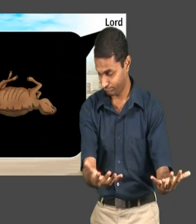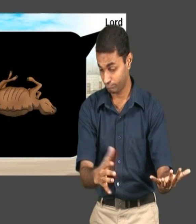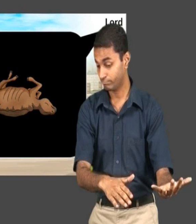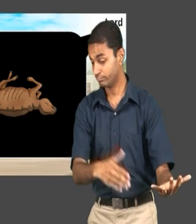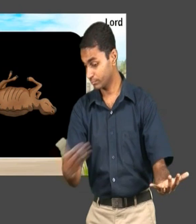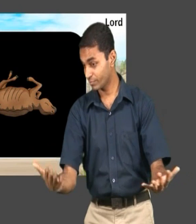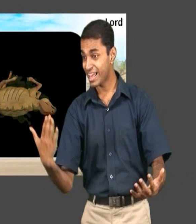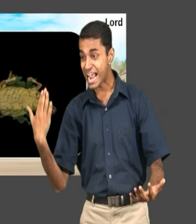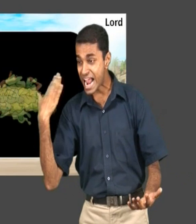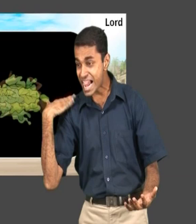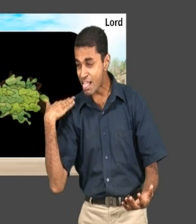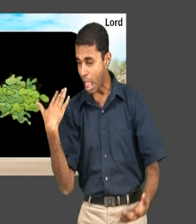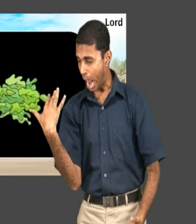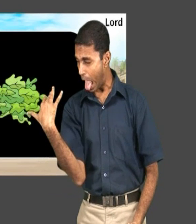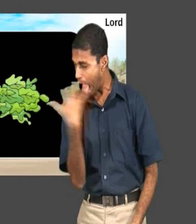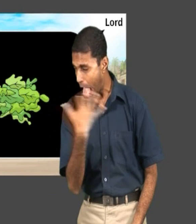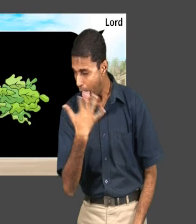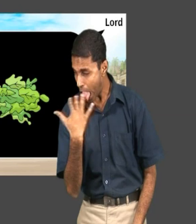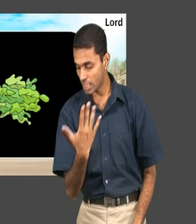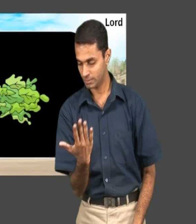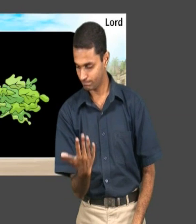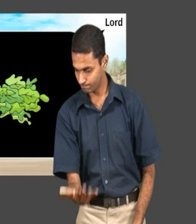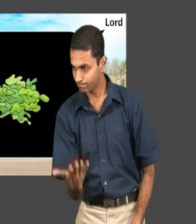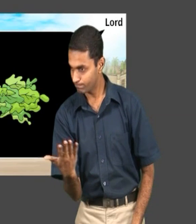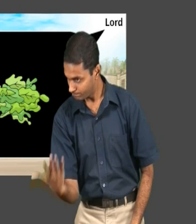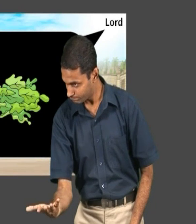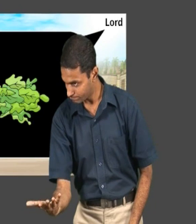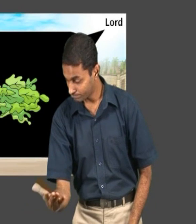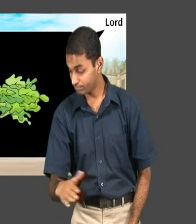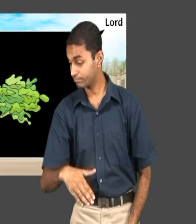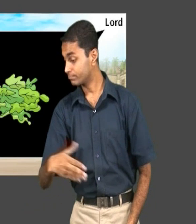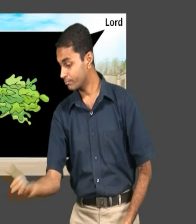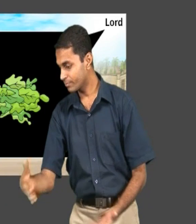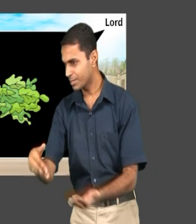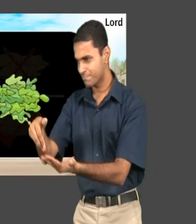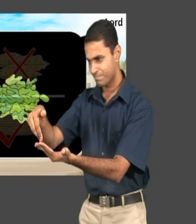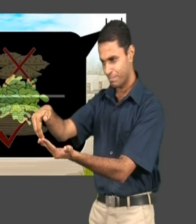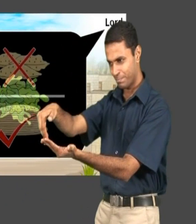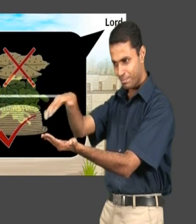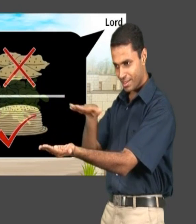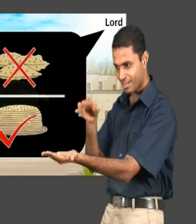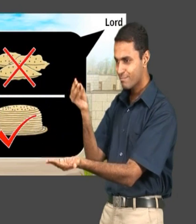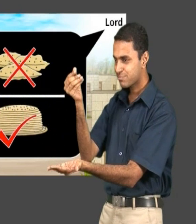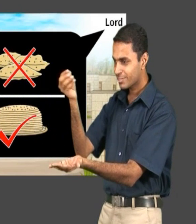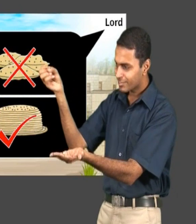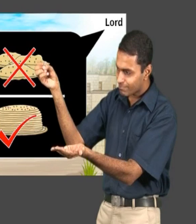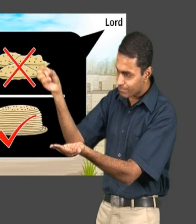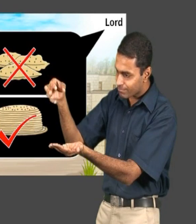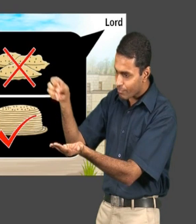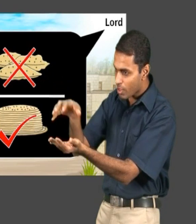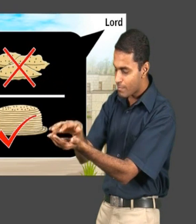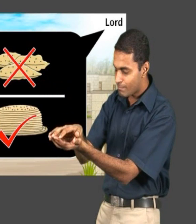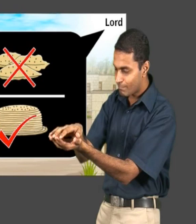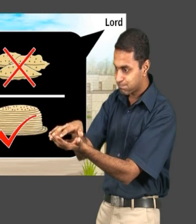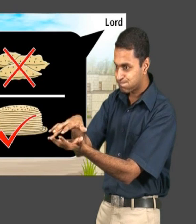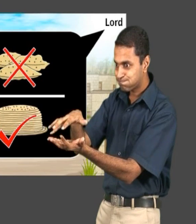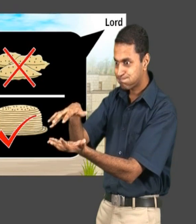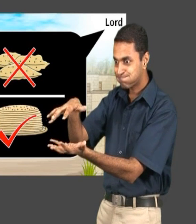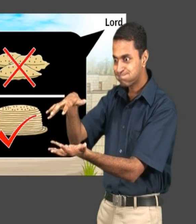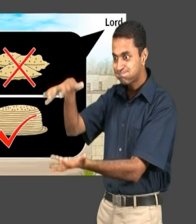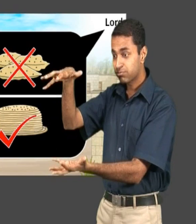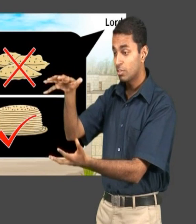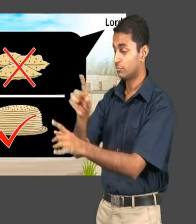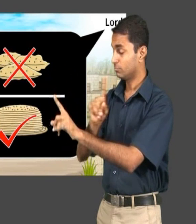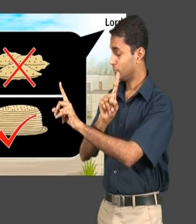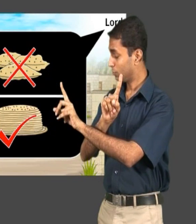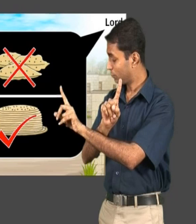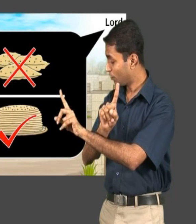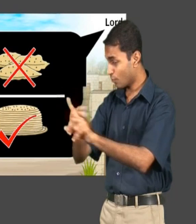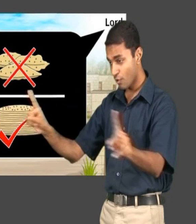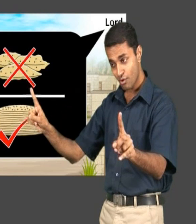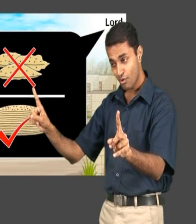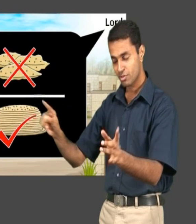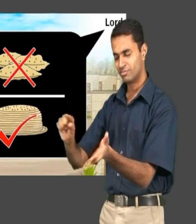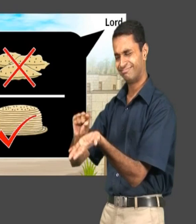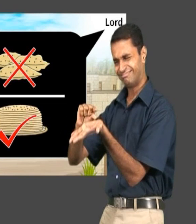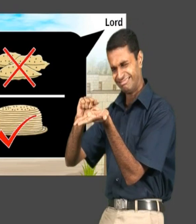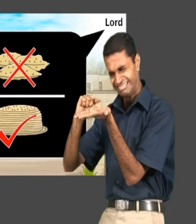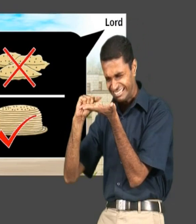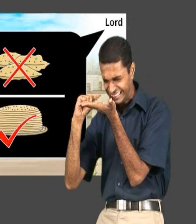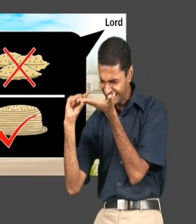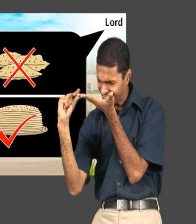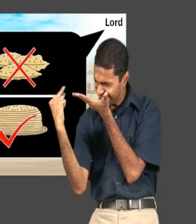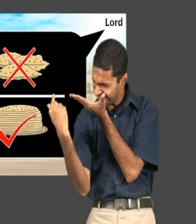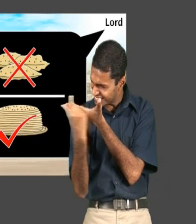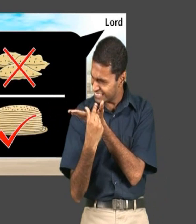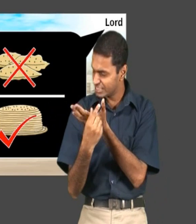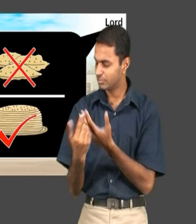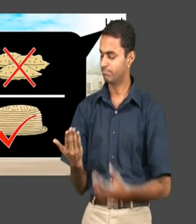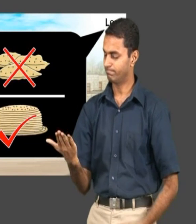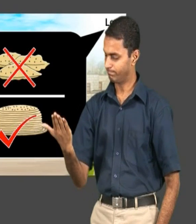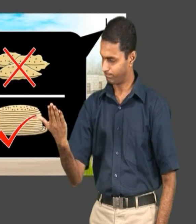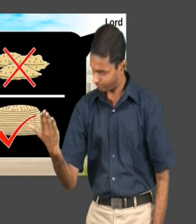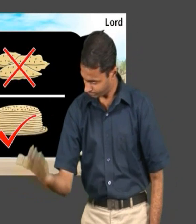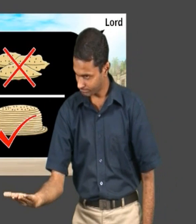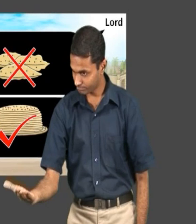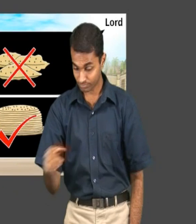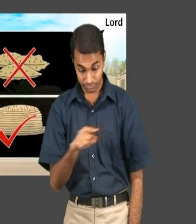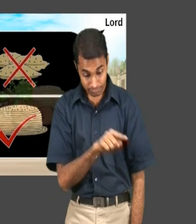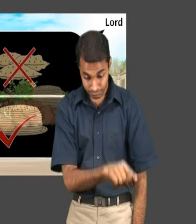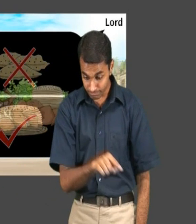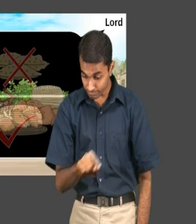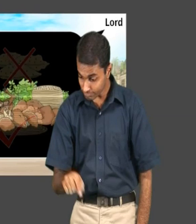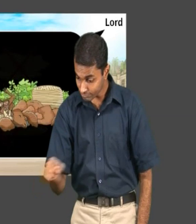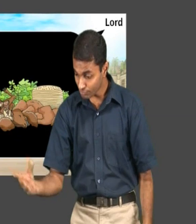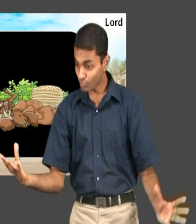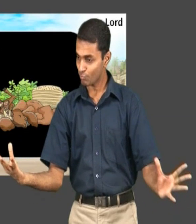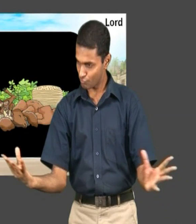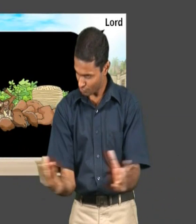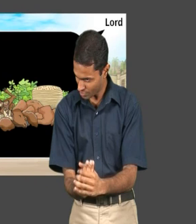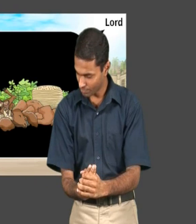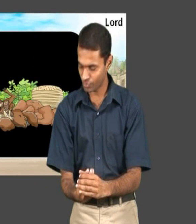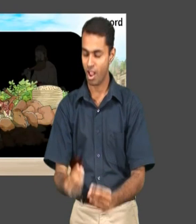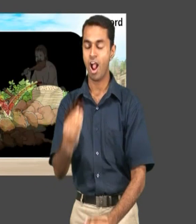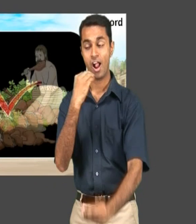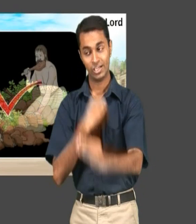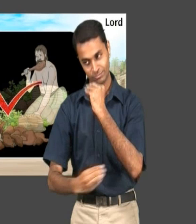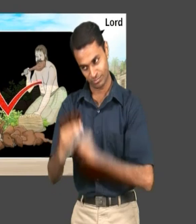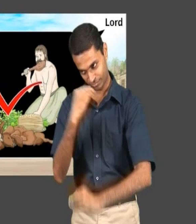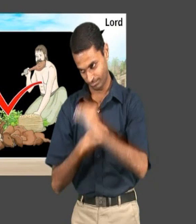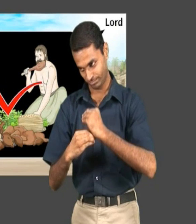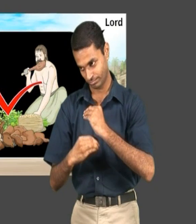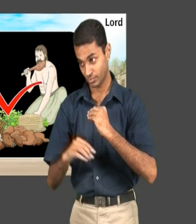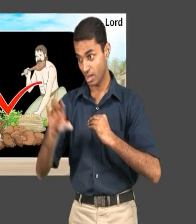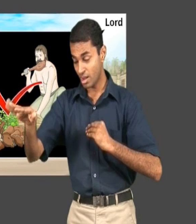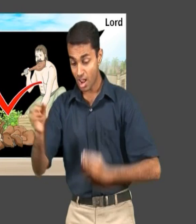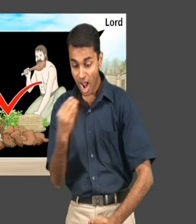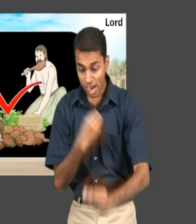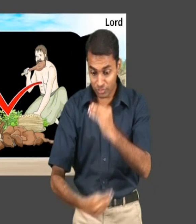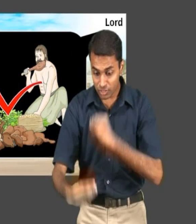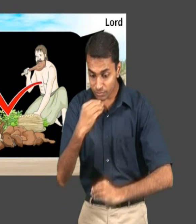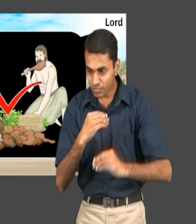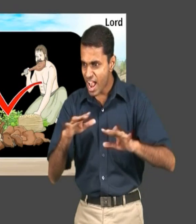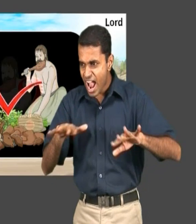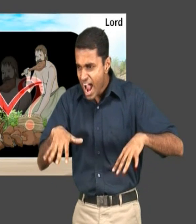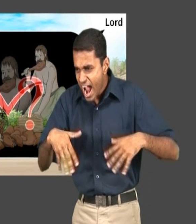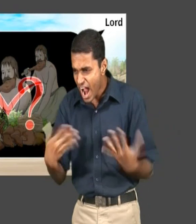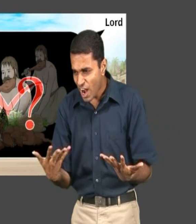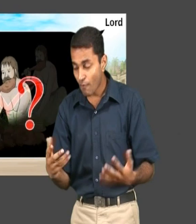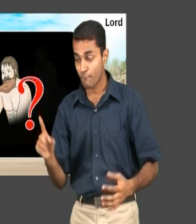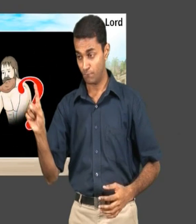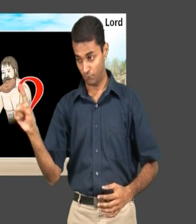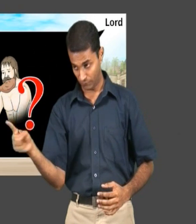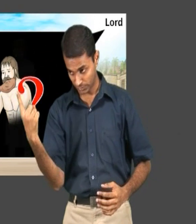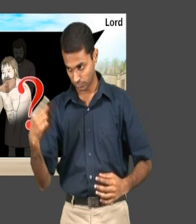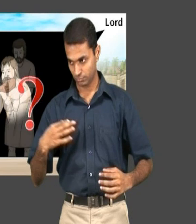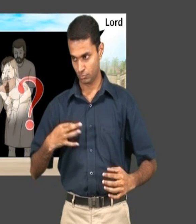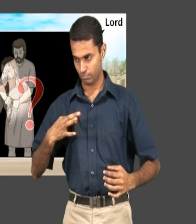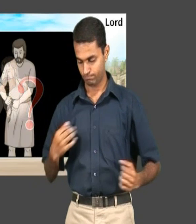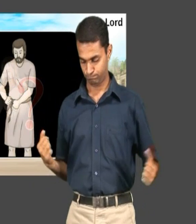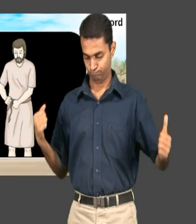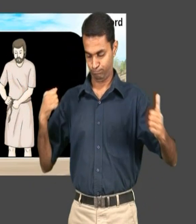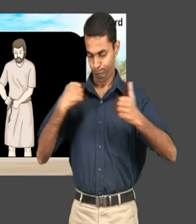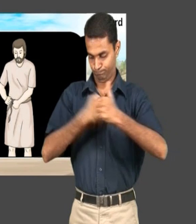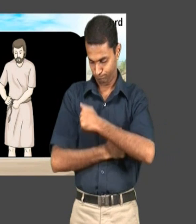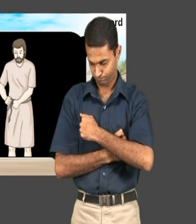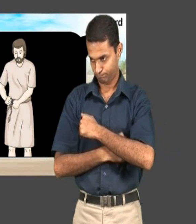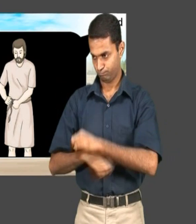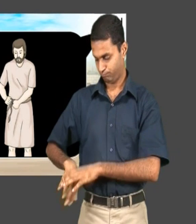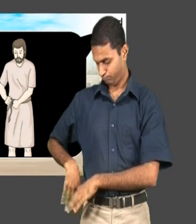before the morning you must burn up any part that is left over.